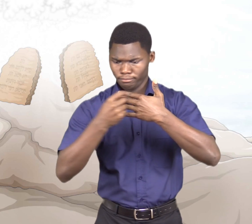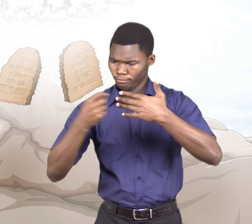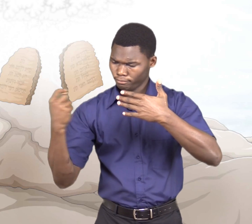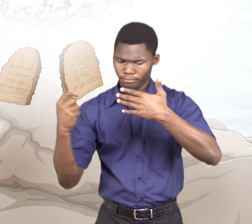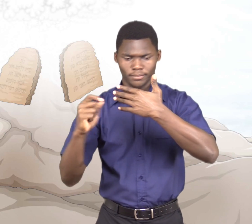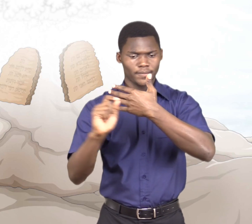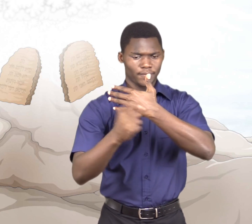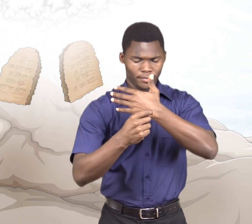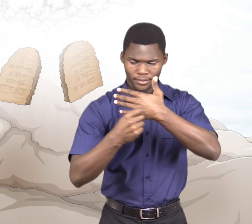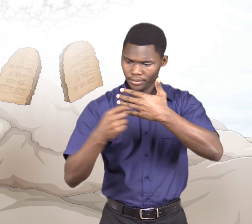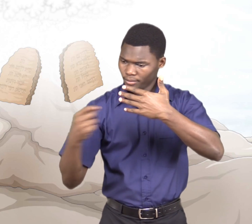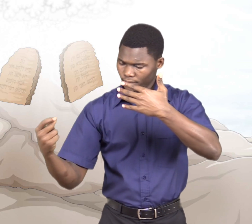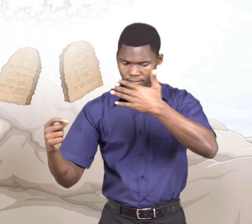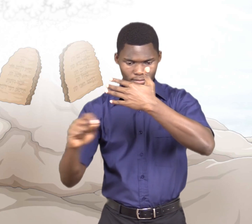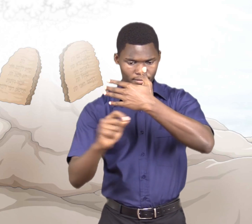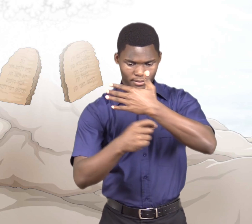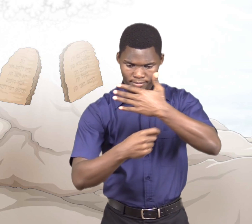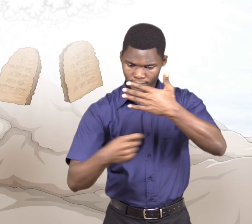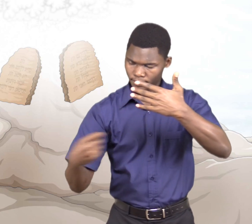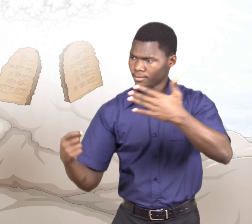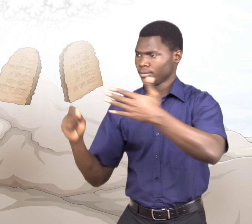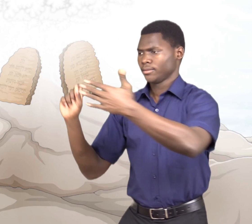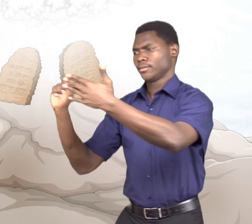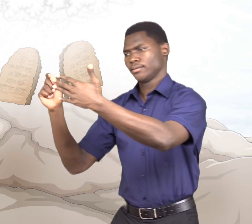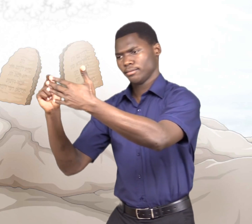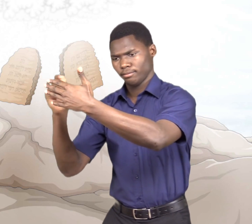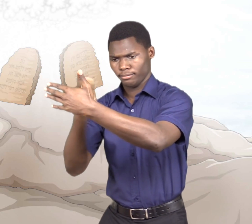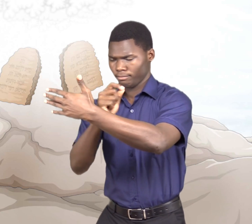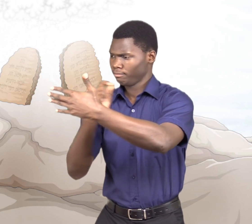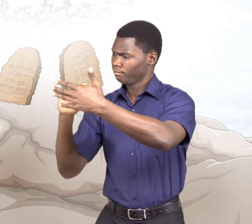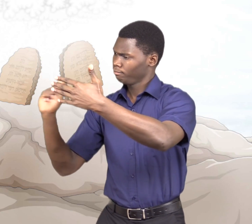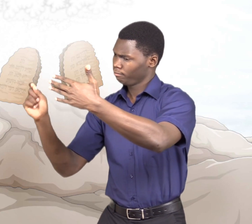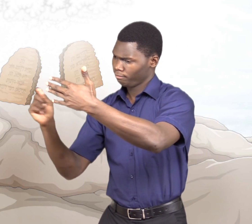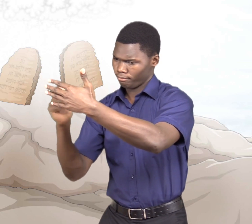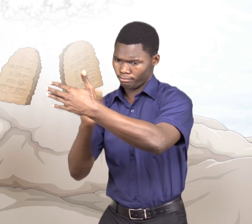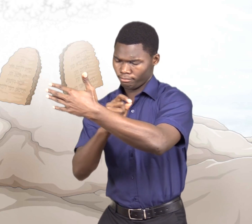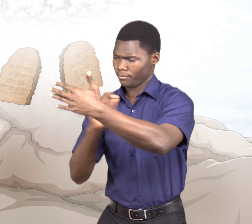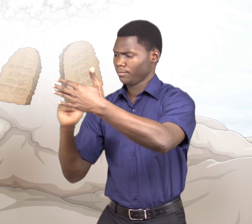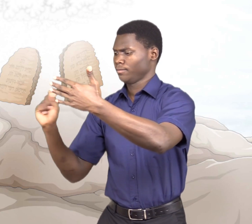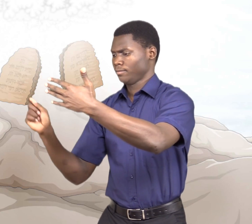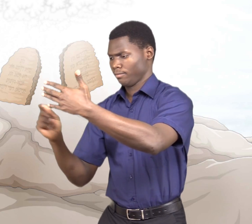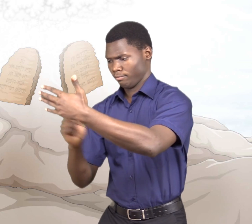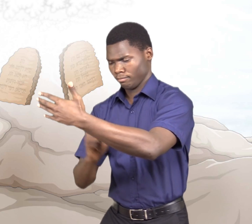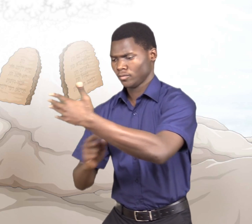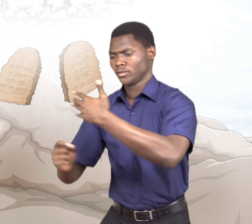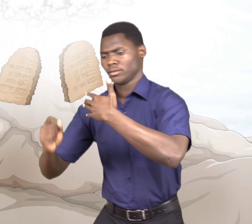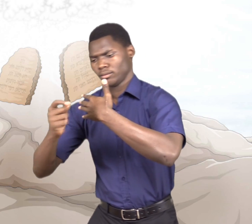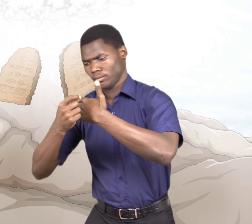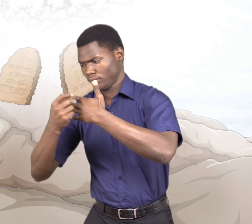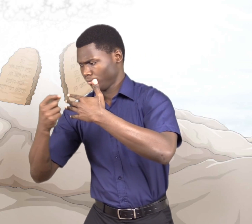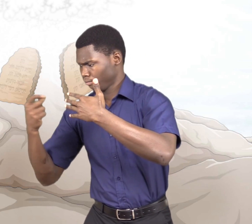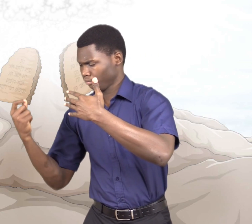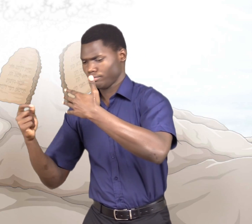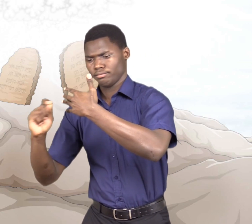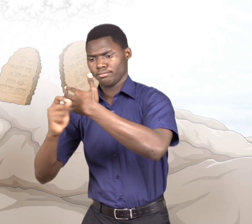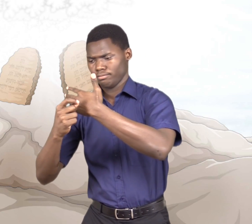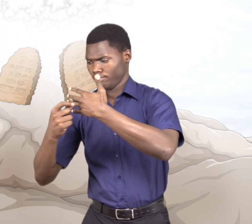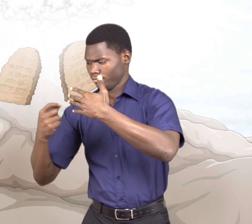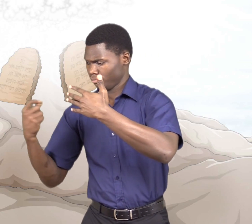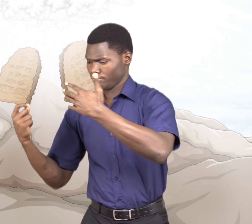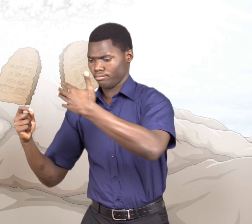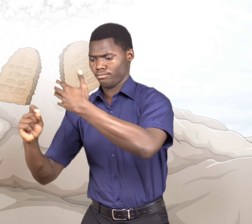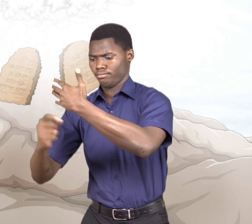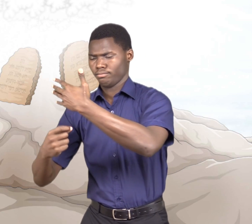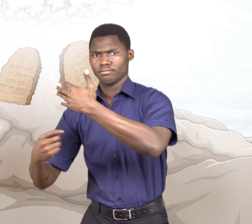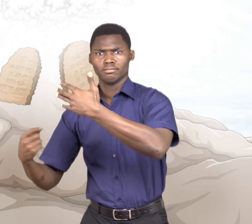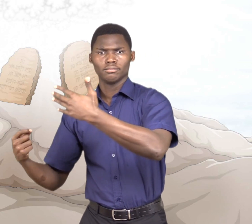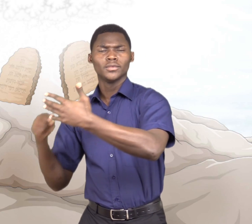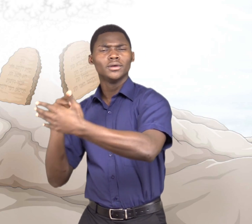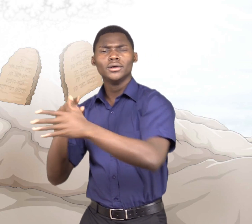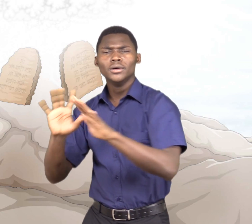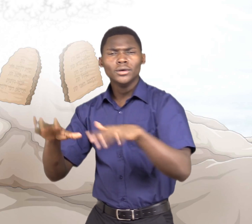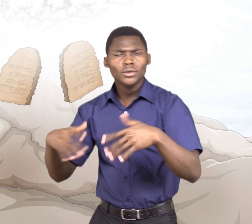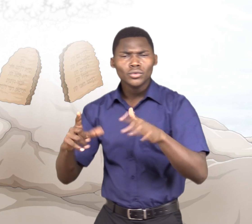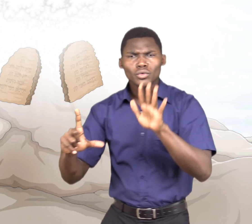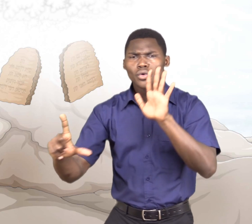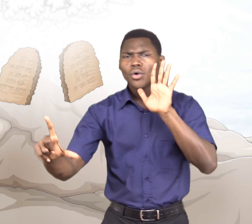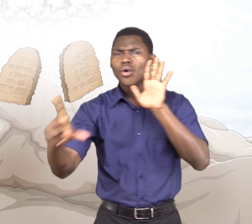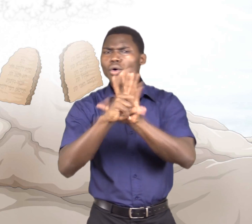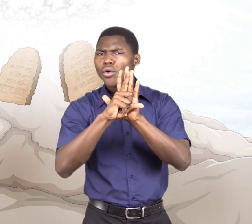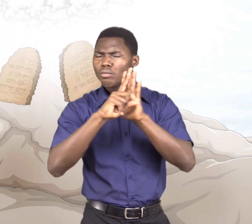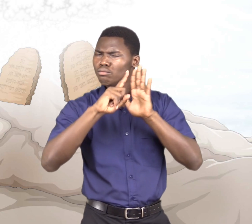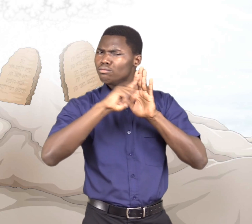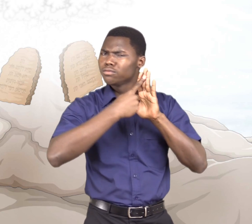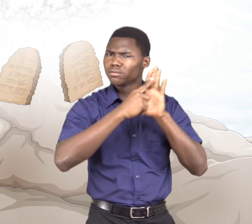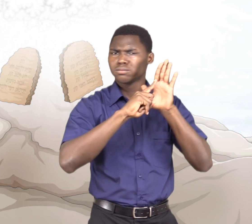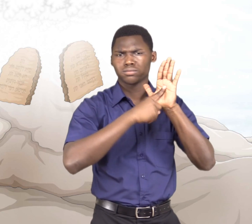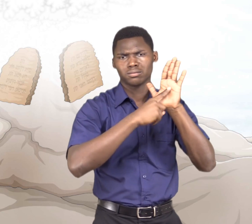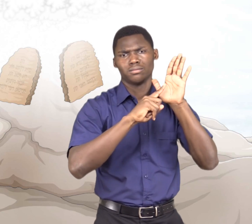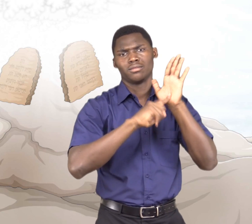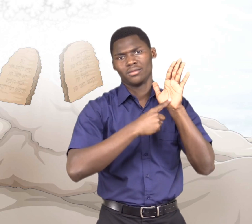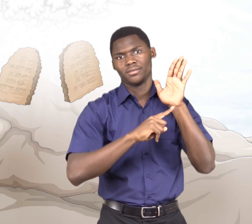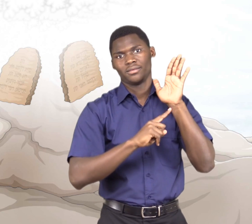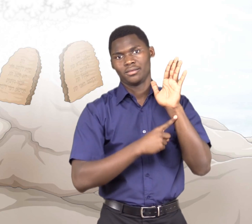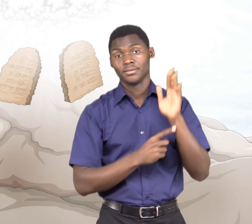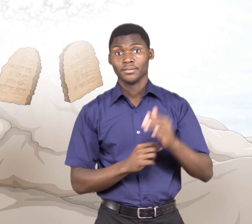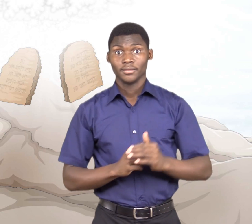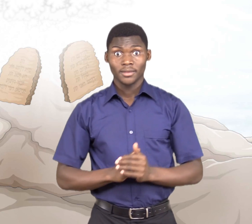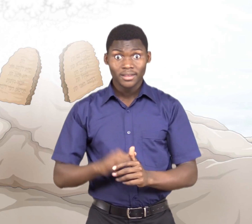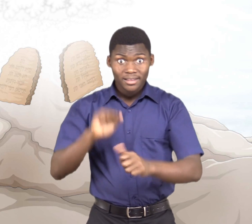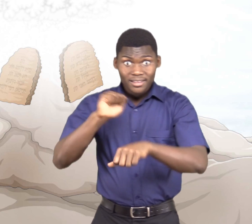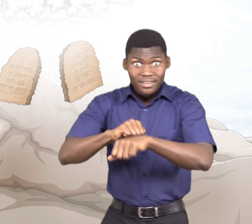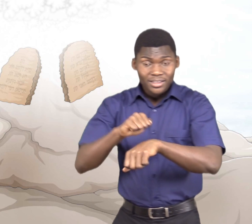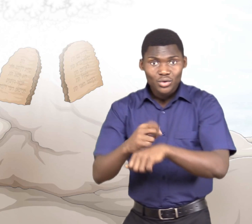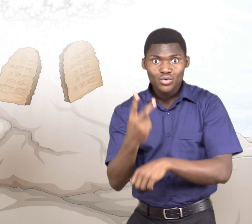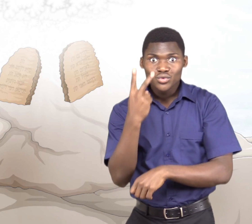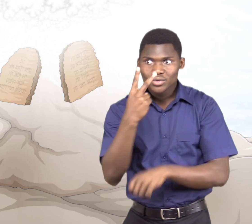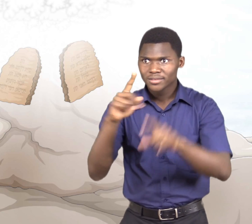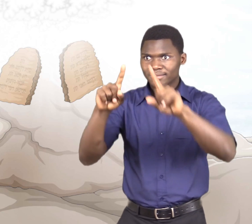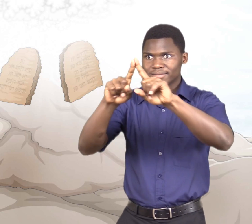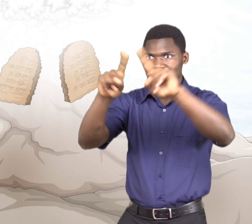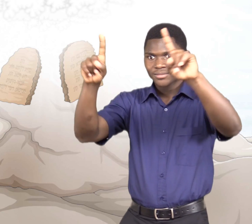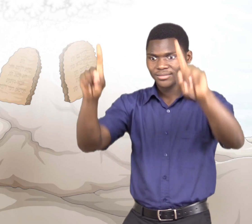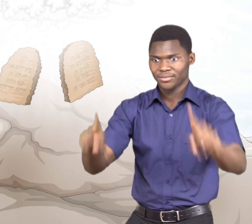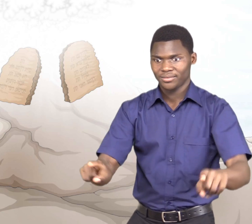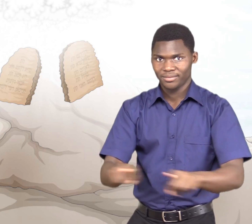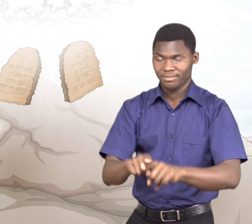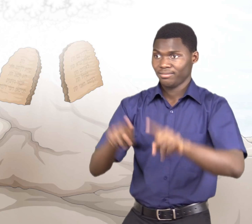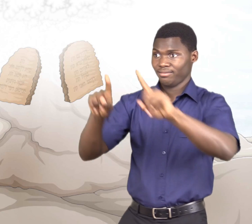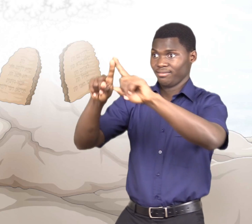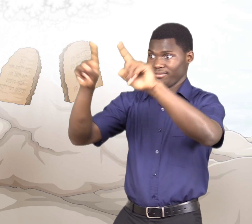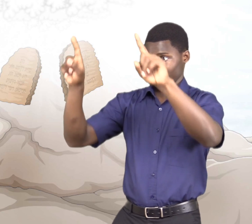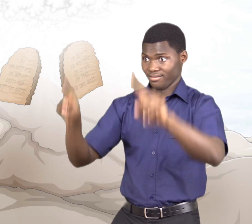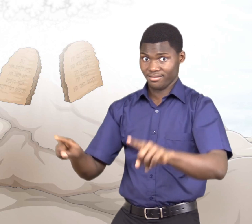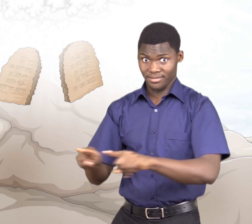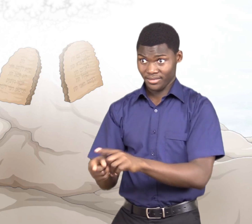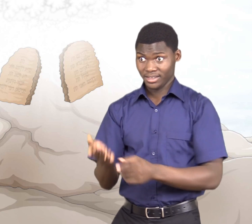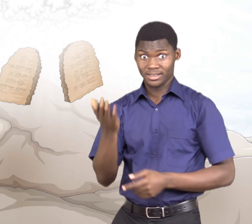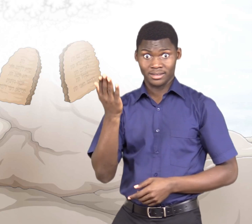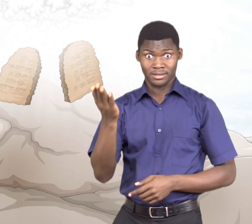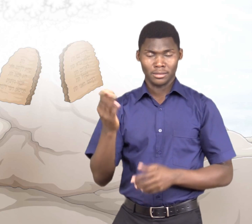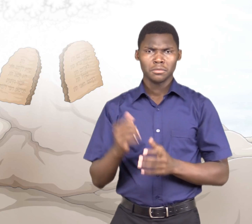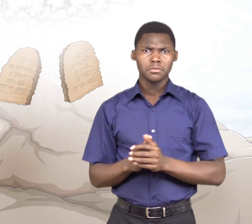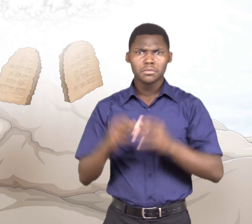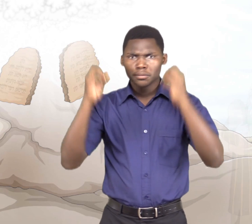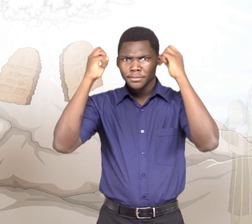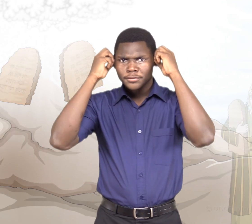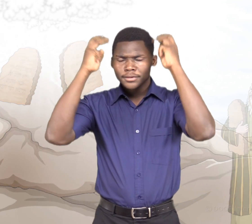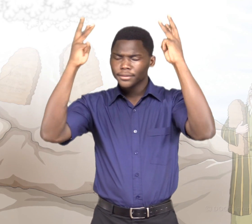They were inscribed on both sides, front and back.